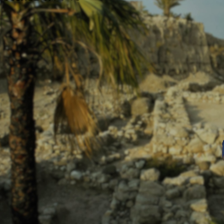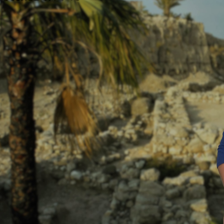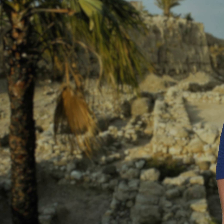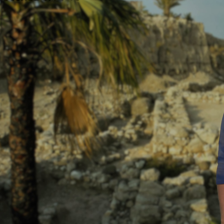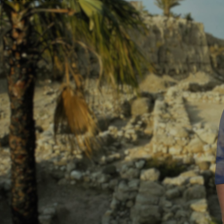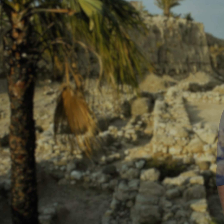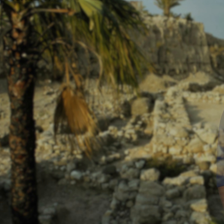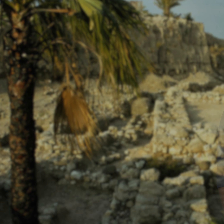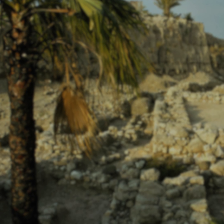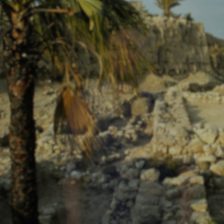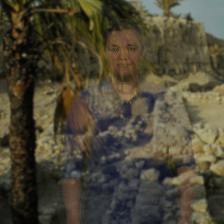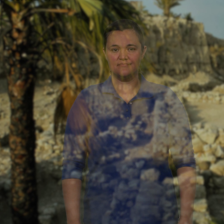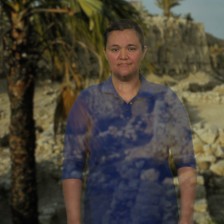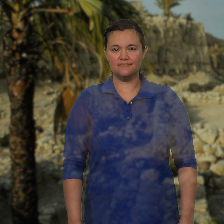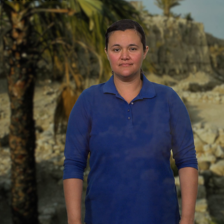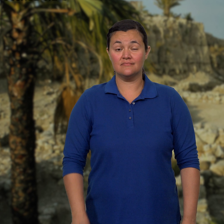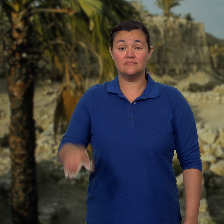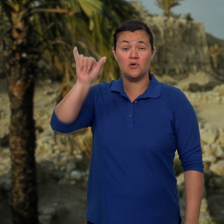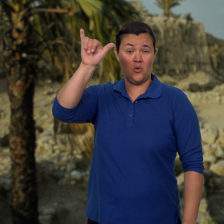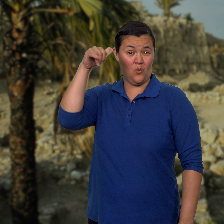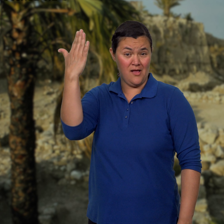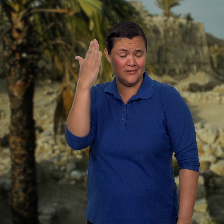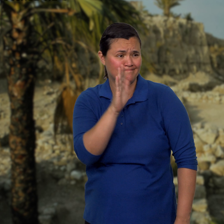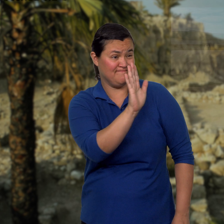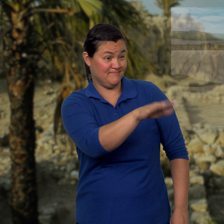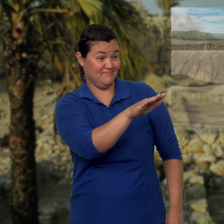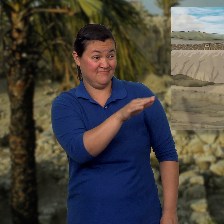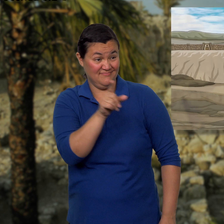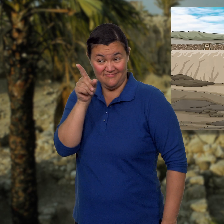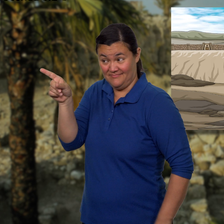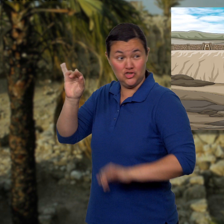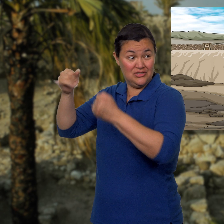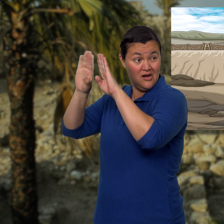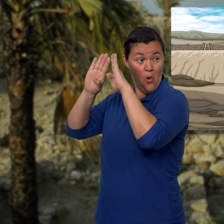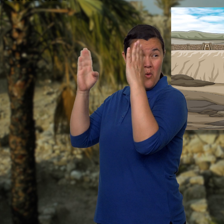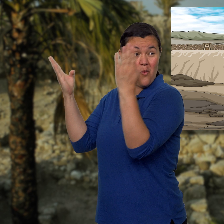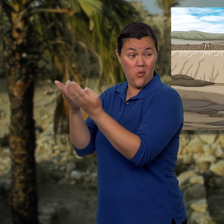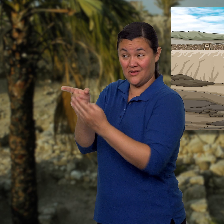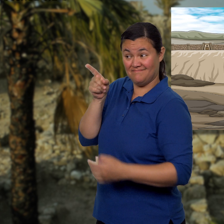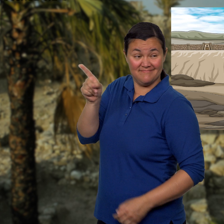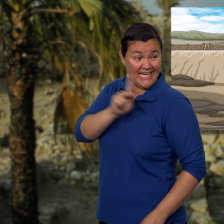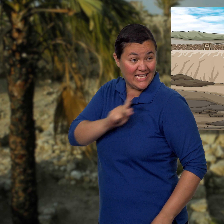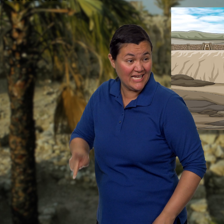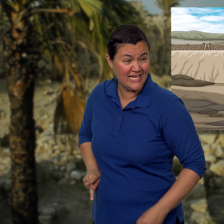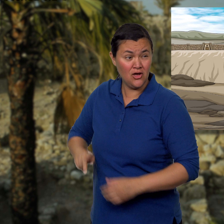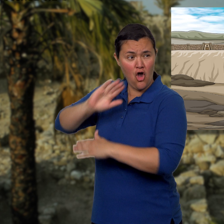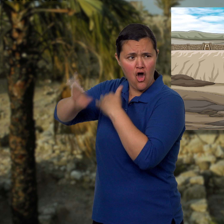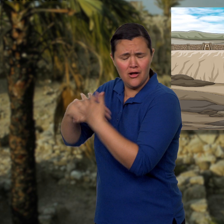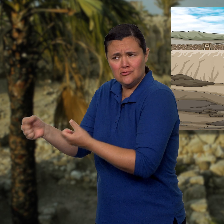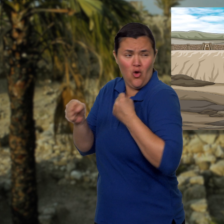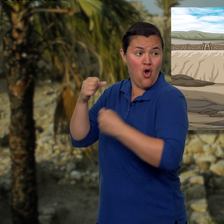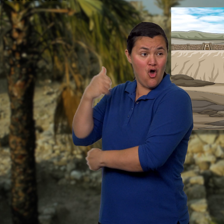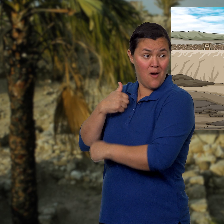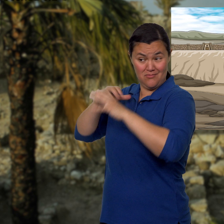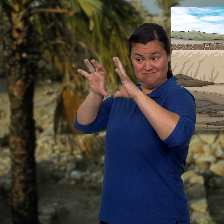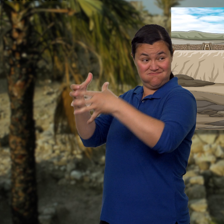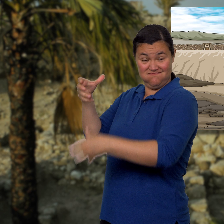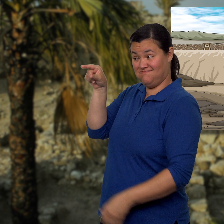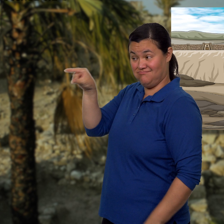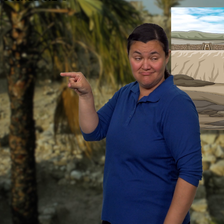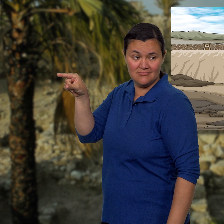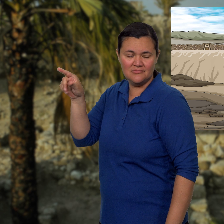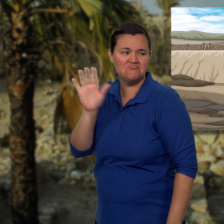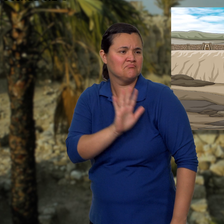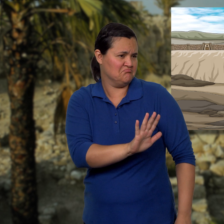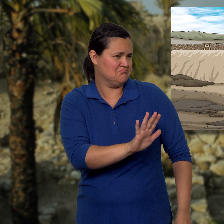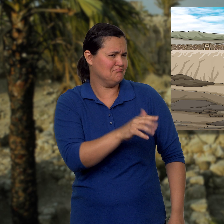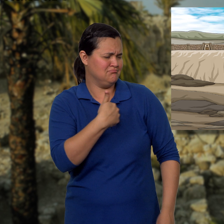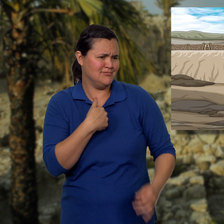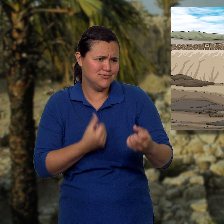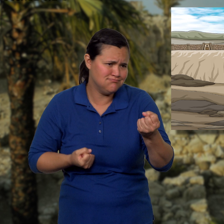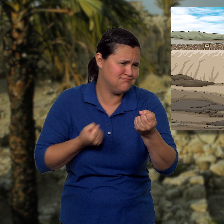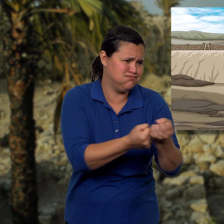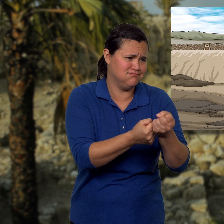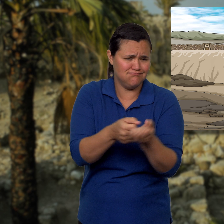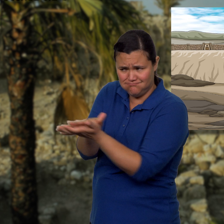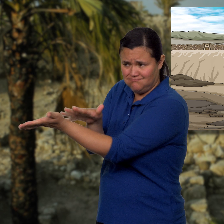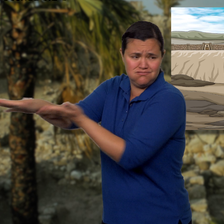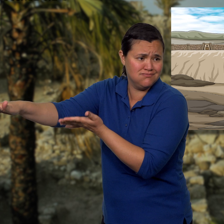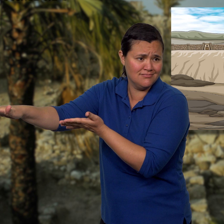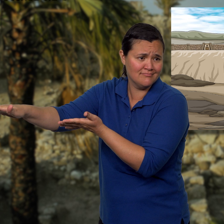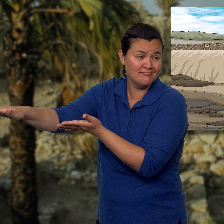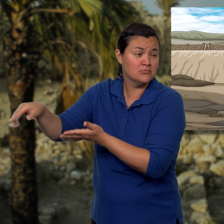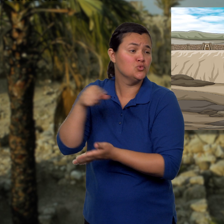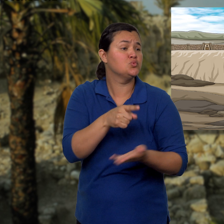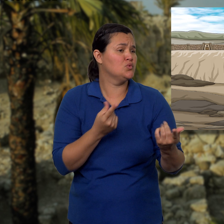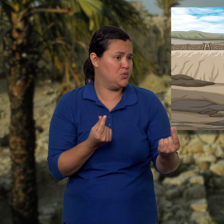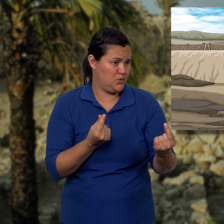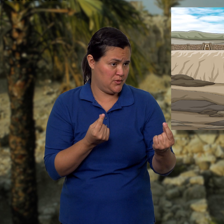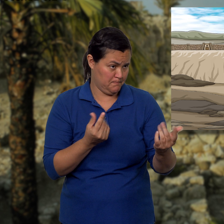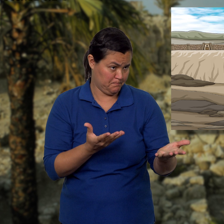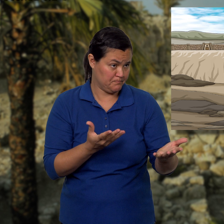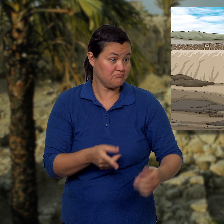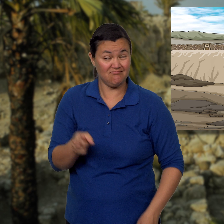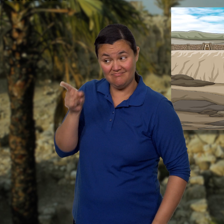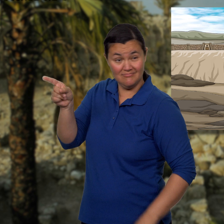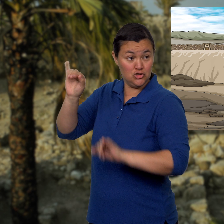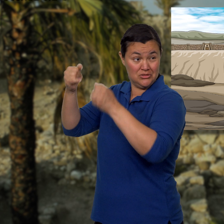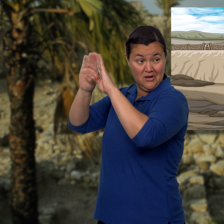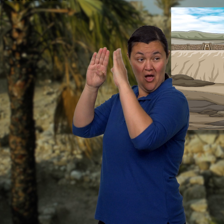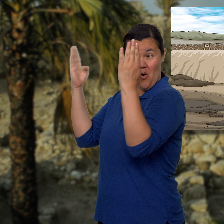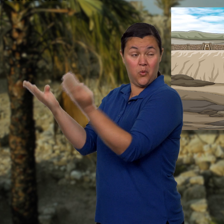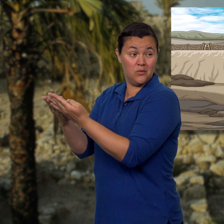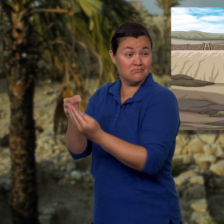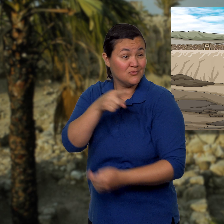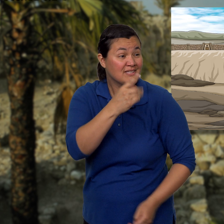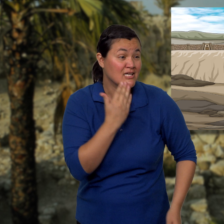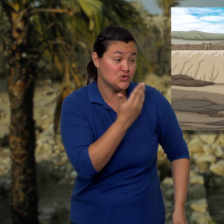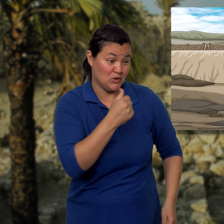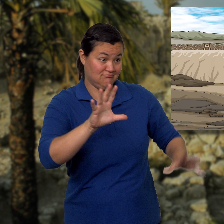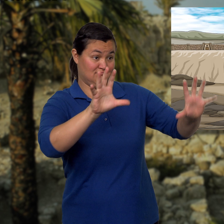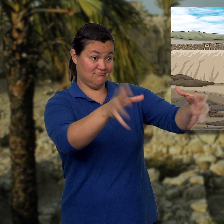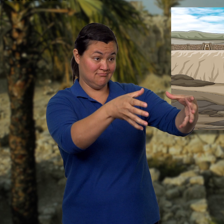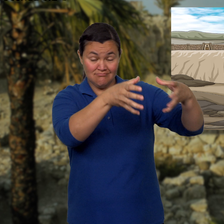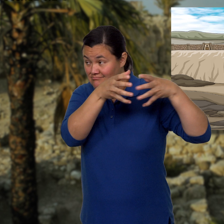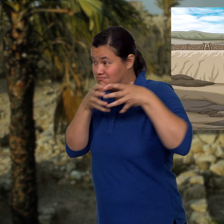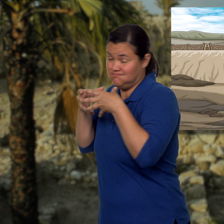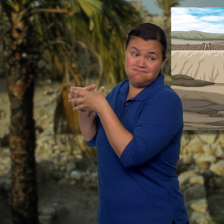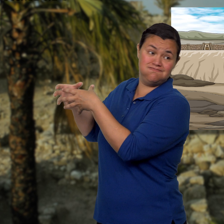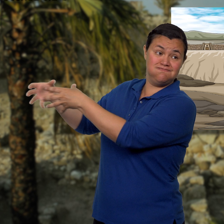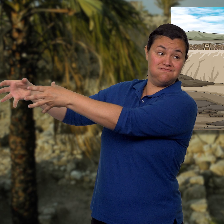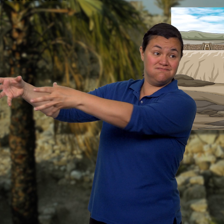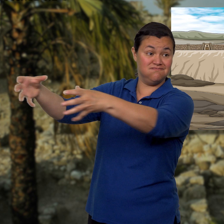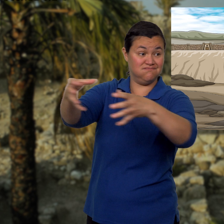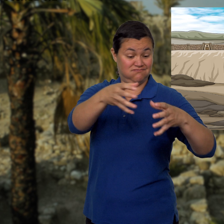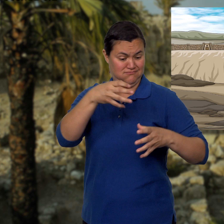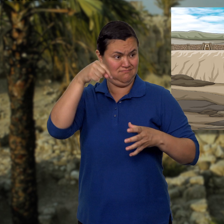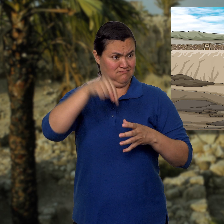And the LORD said to Joshua, “Behold, I have delivered Jericho into your hand, along with its king and its mighty men of valor.